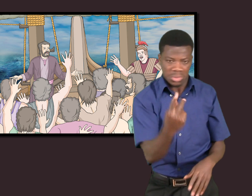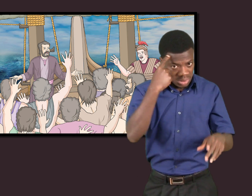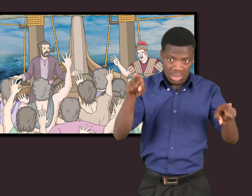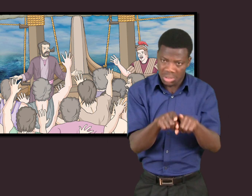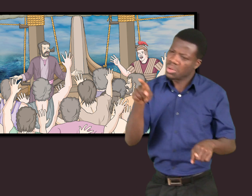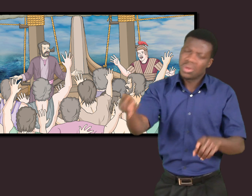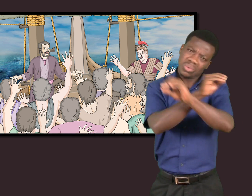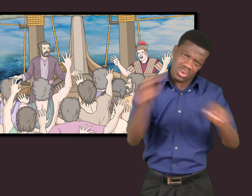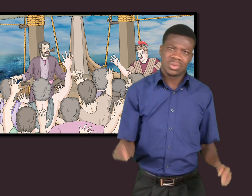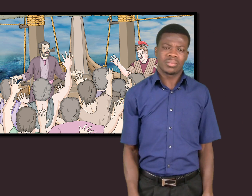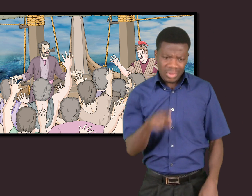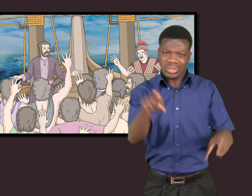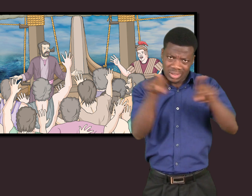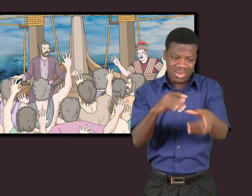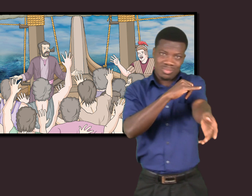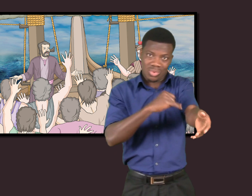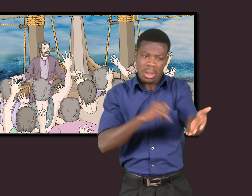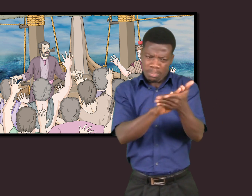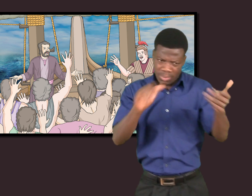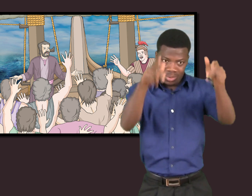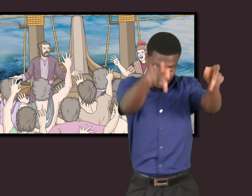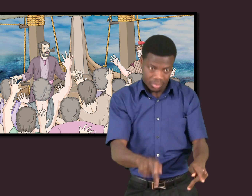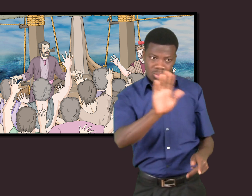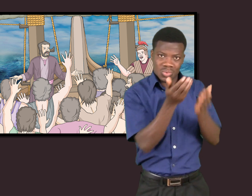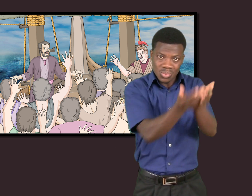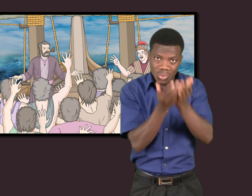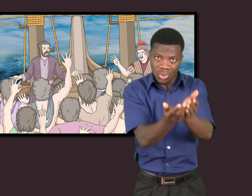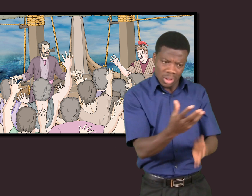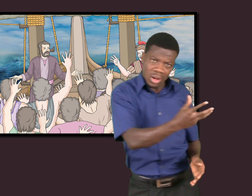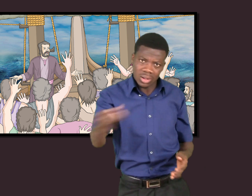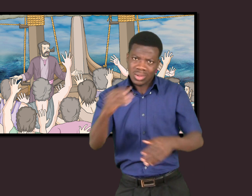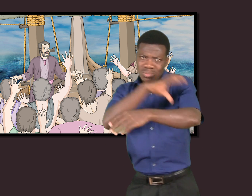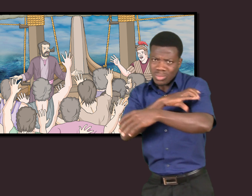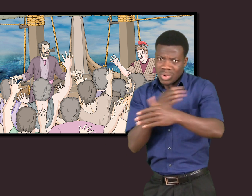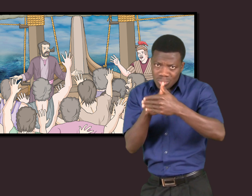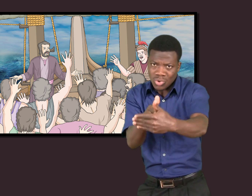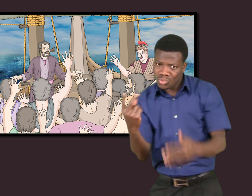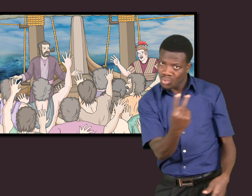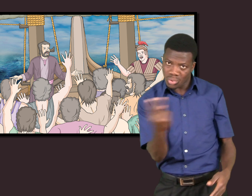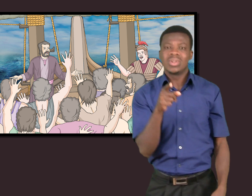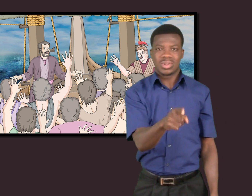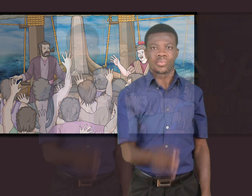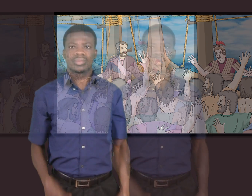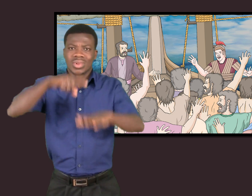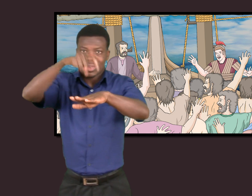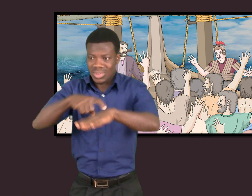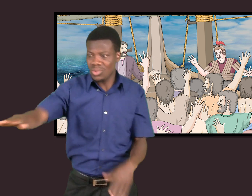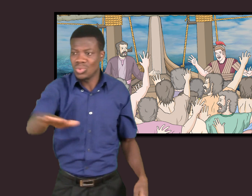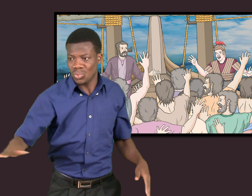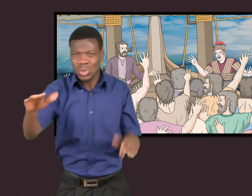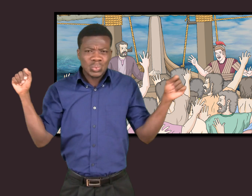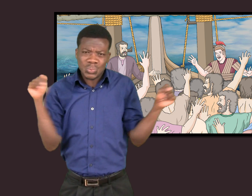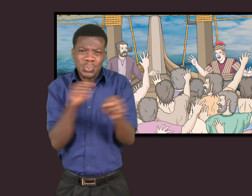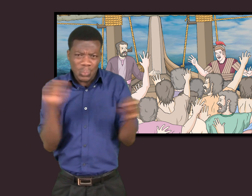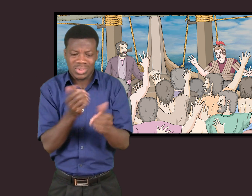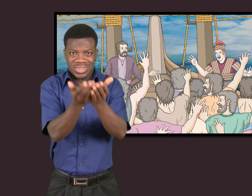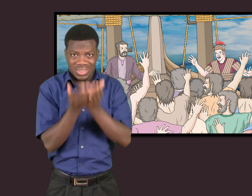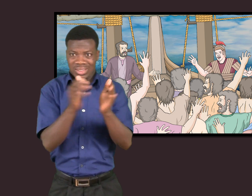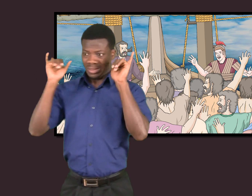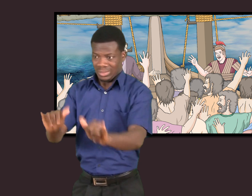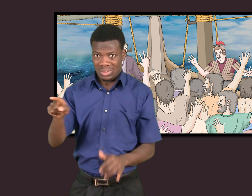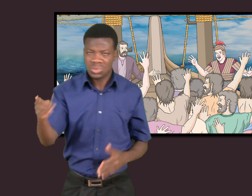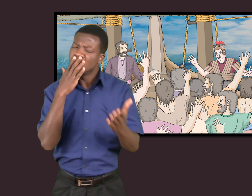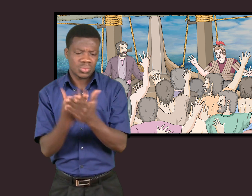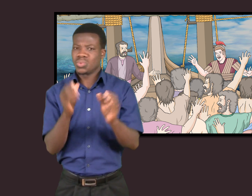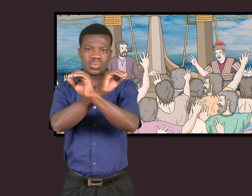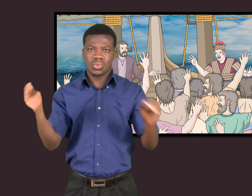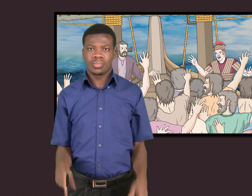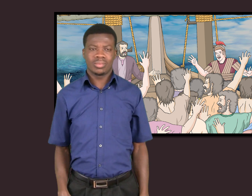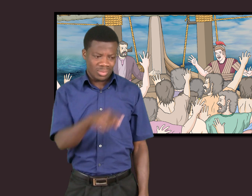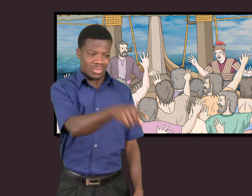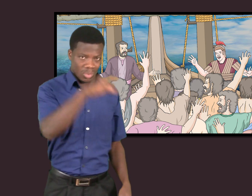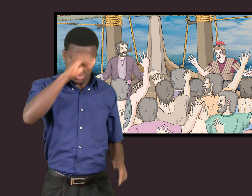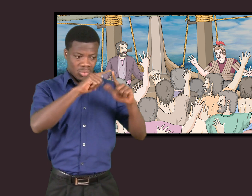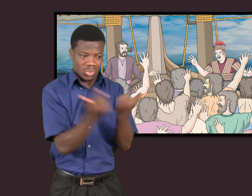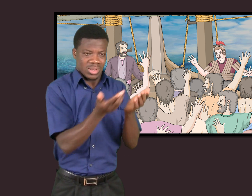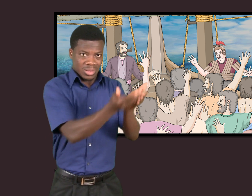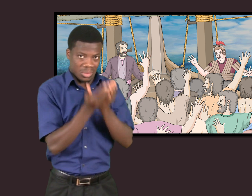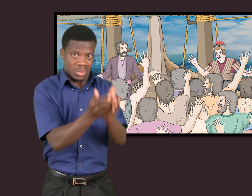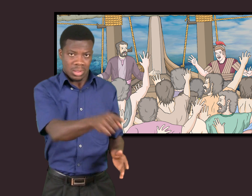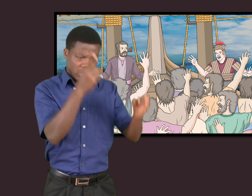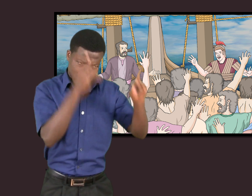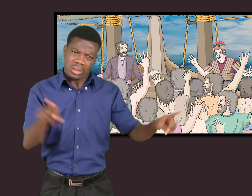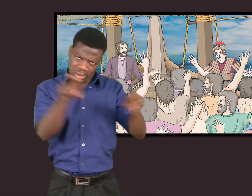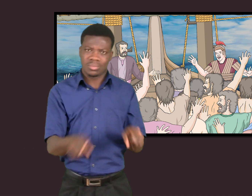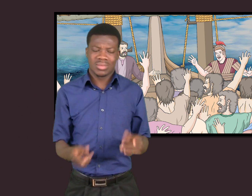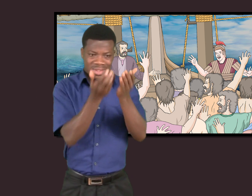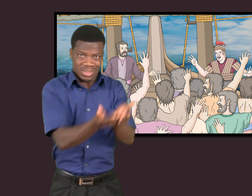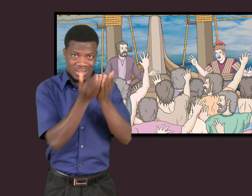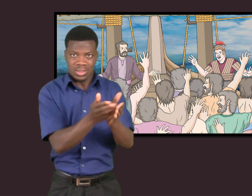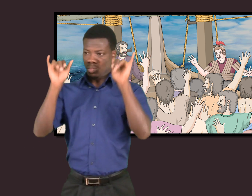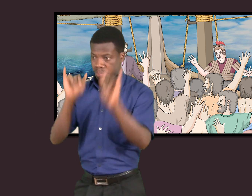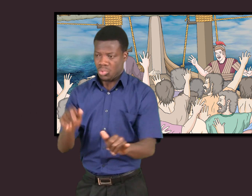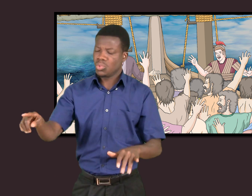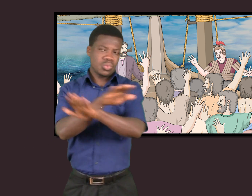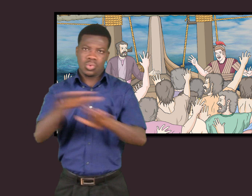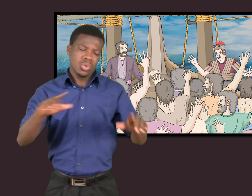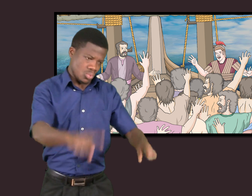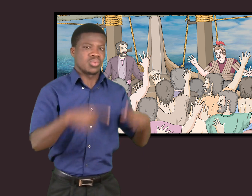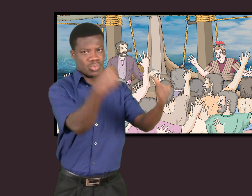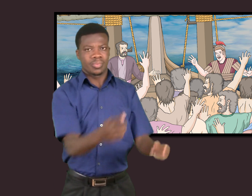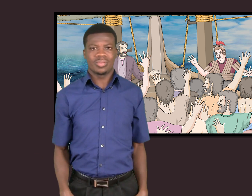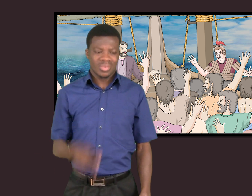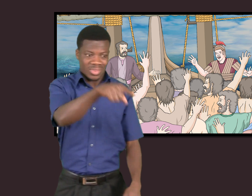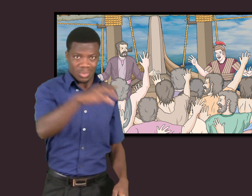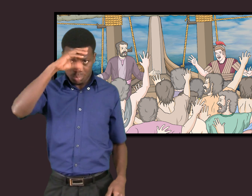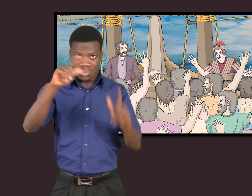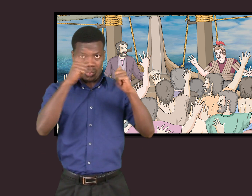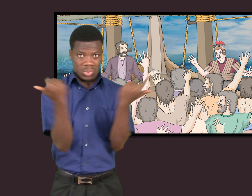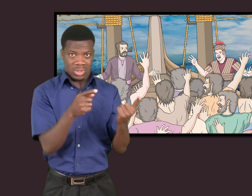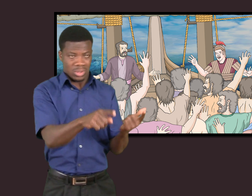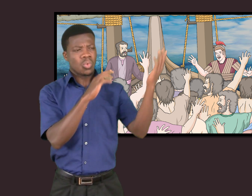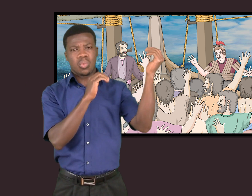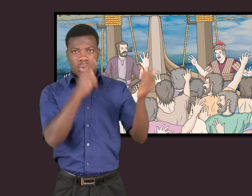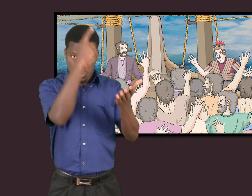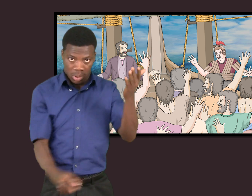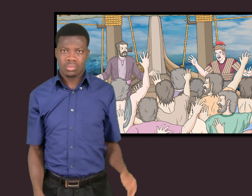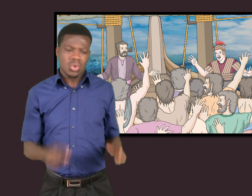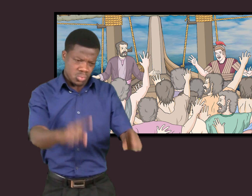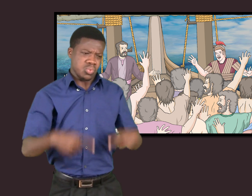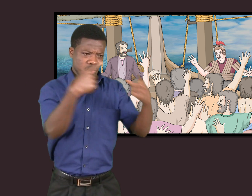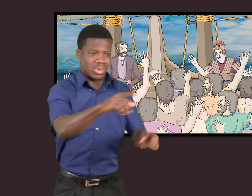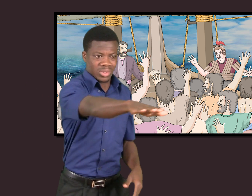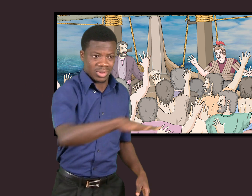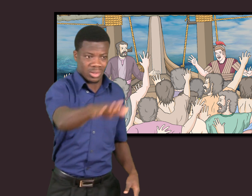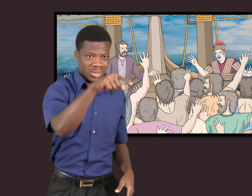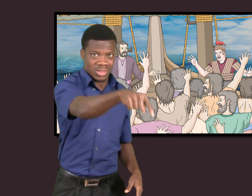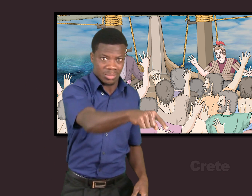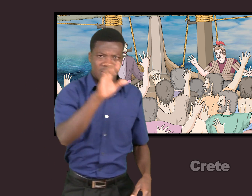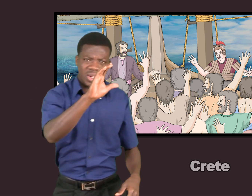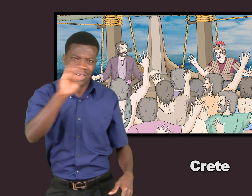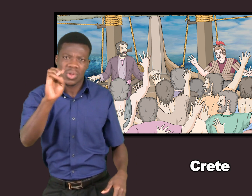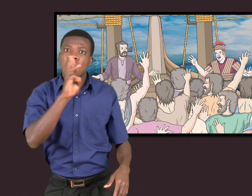But contrary to Paul’s advice, the centurion was persuaded by the pilot and by the owner of the ship.